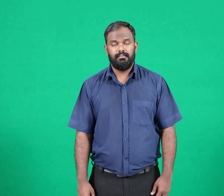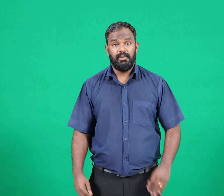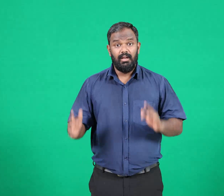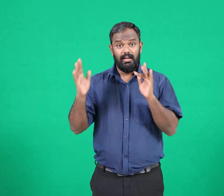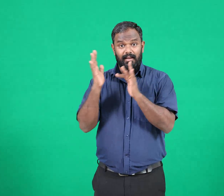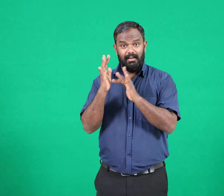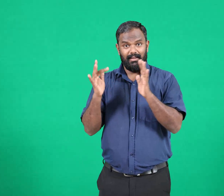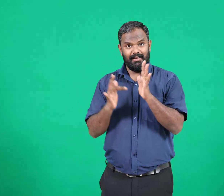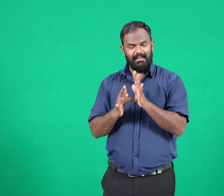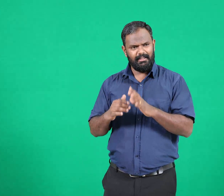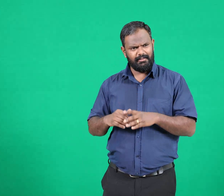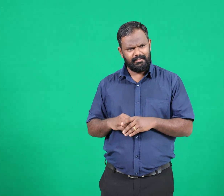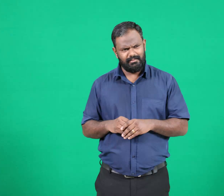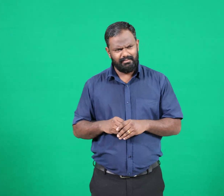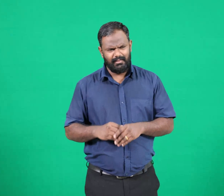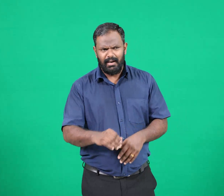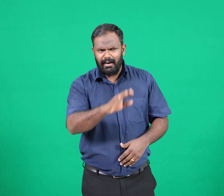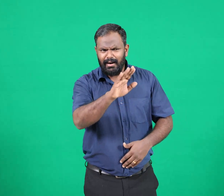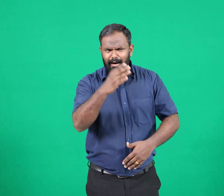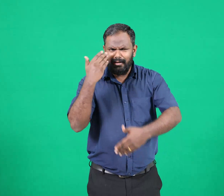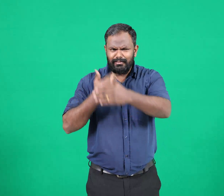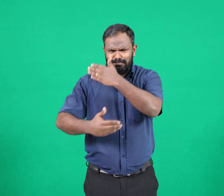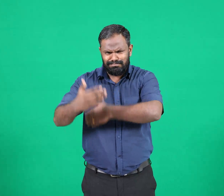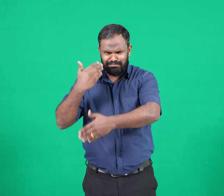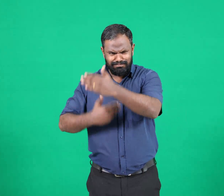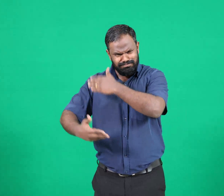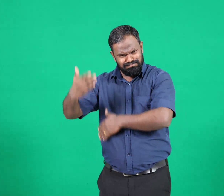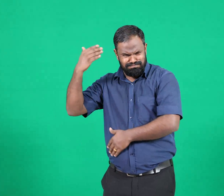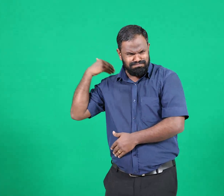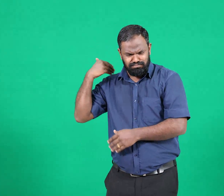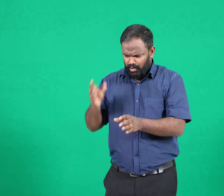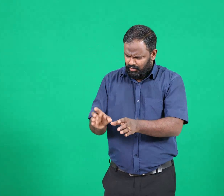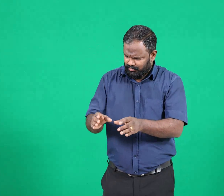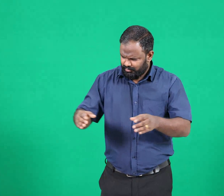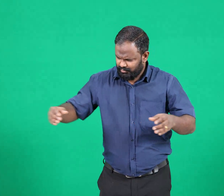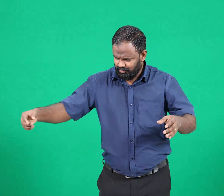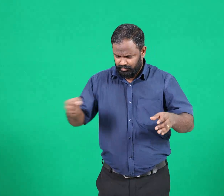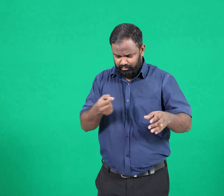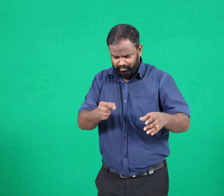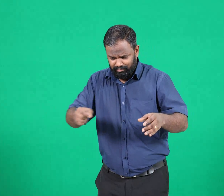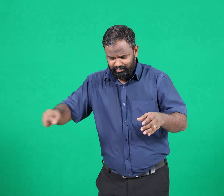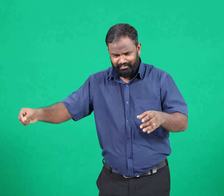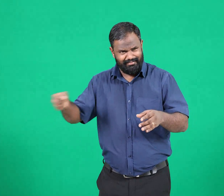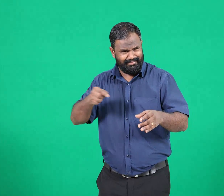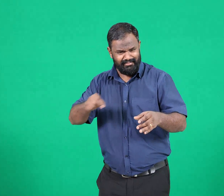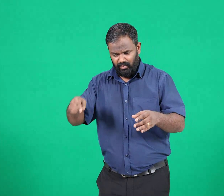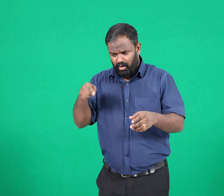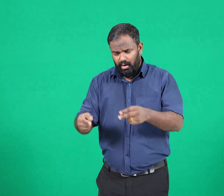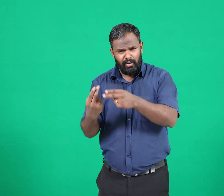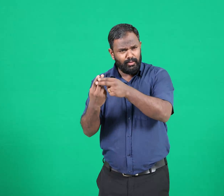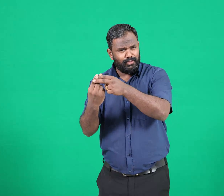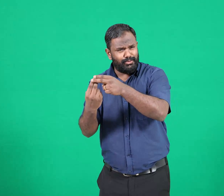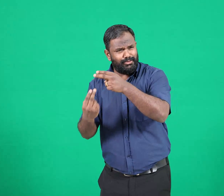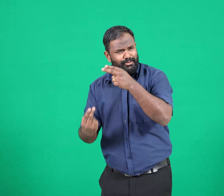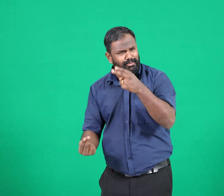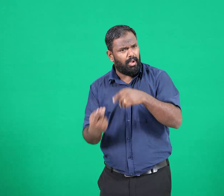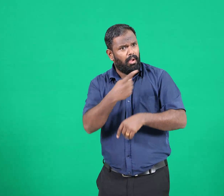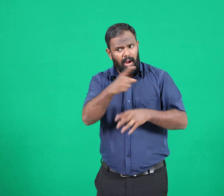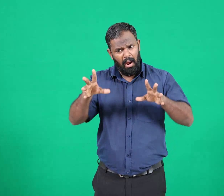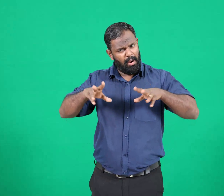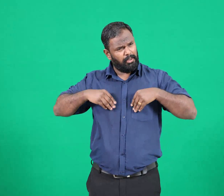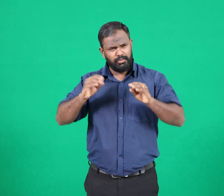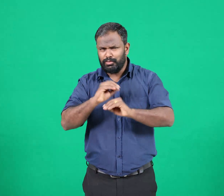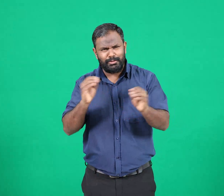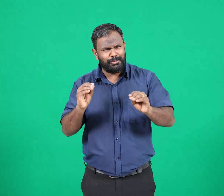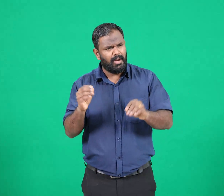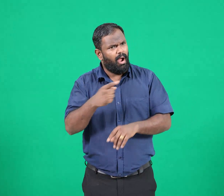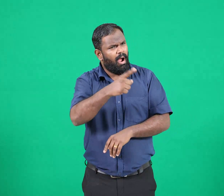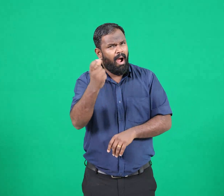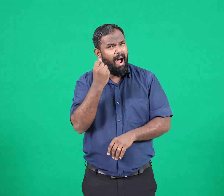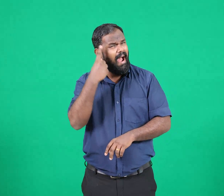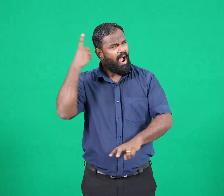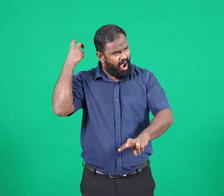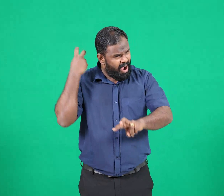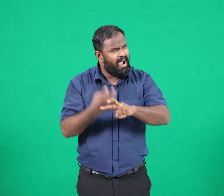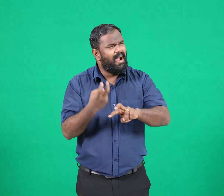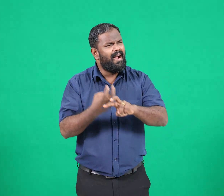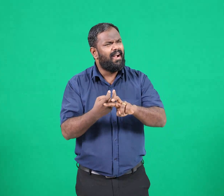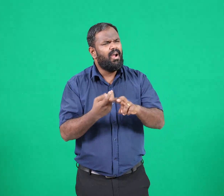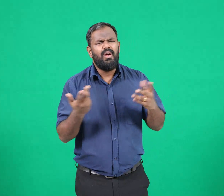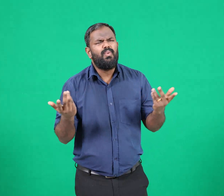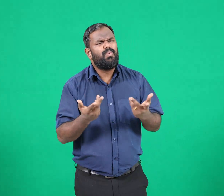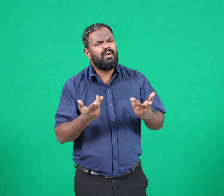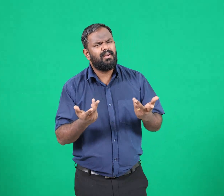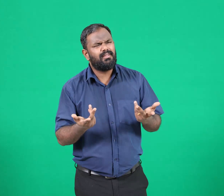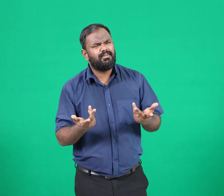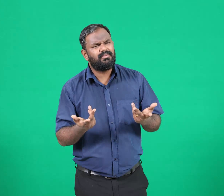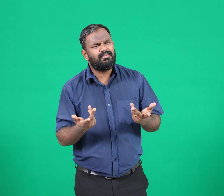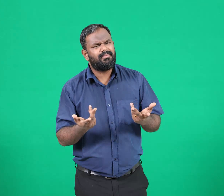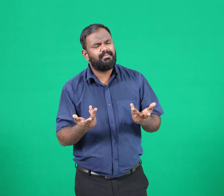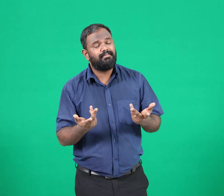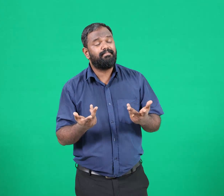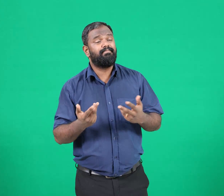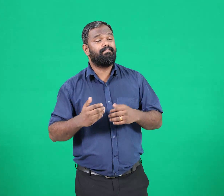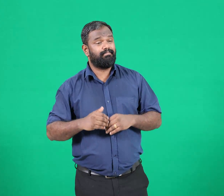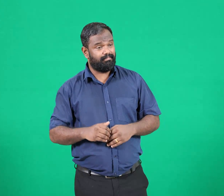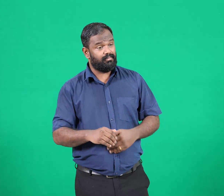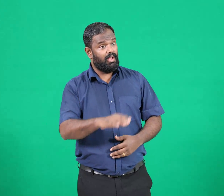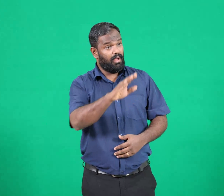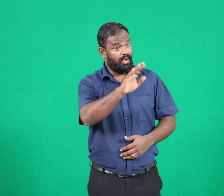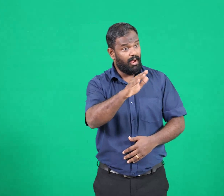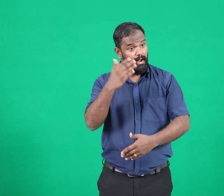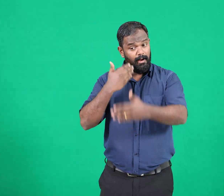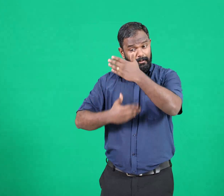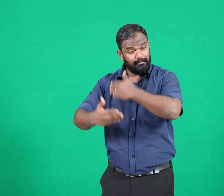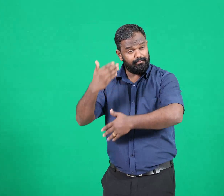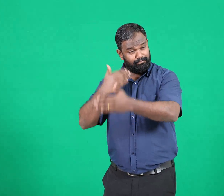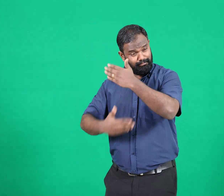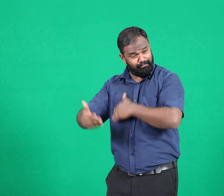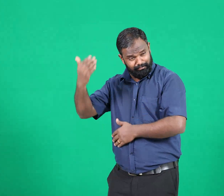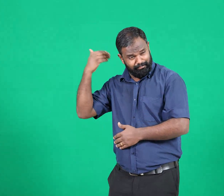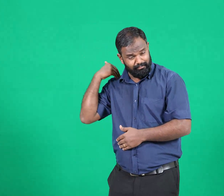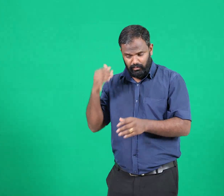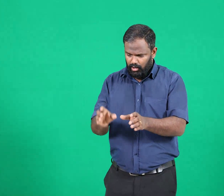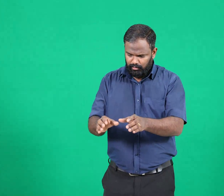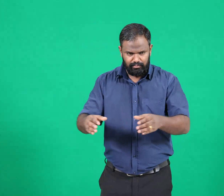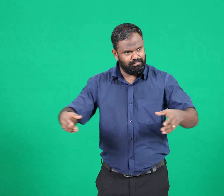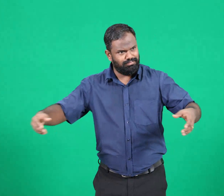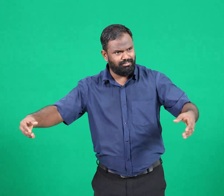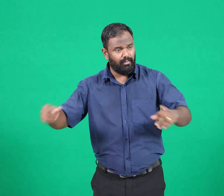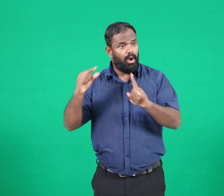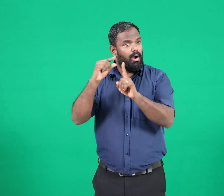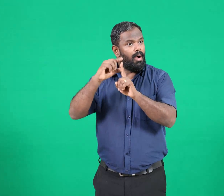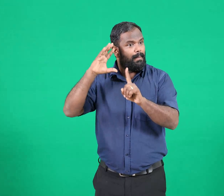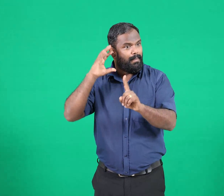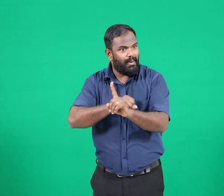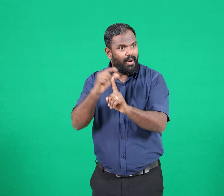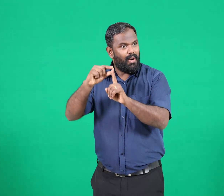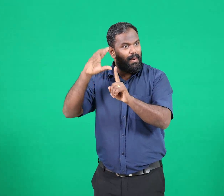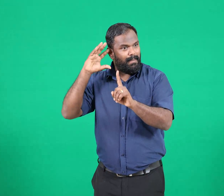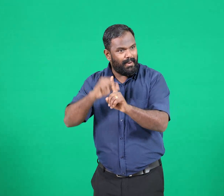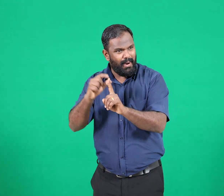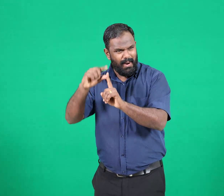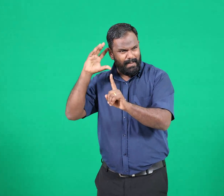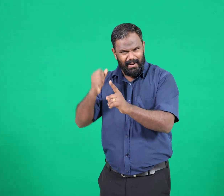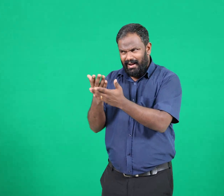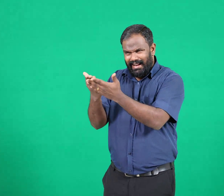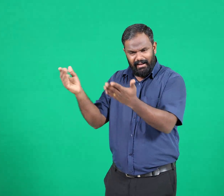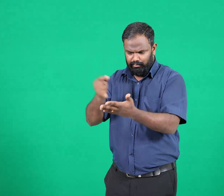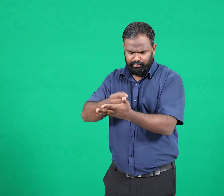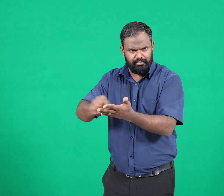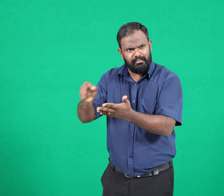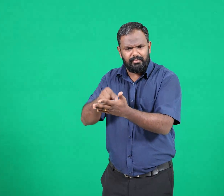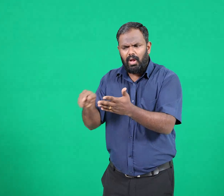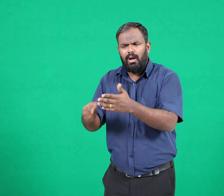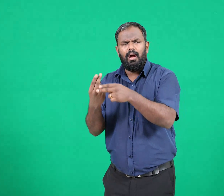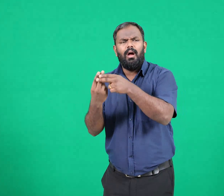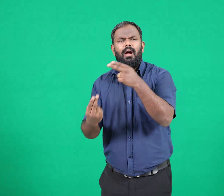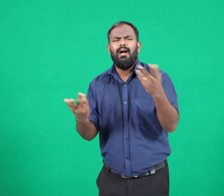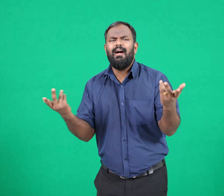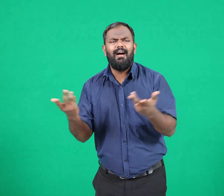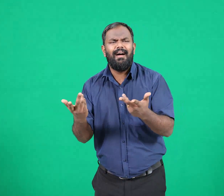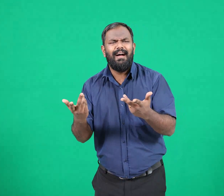Then Jesus said to them, "O foolish ones, how slow are your hearts to believe all that the prophets have spoken!